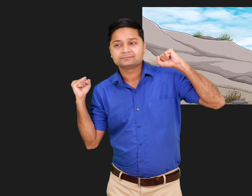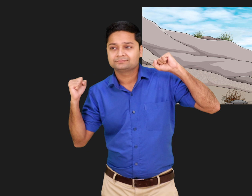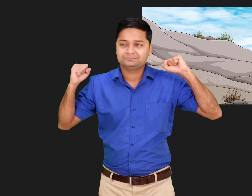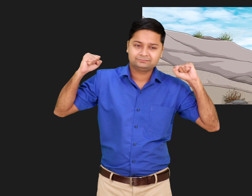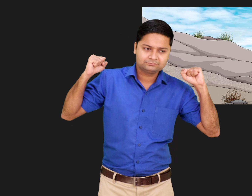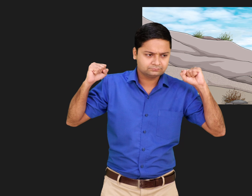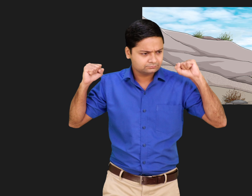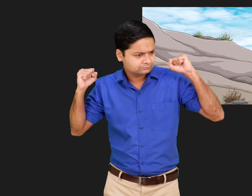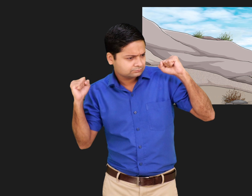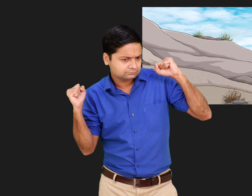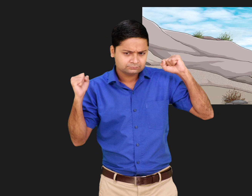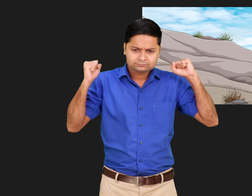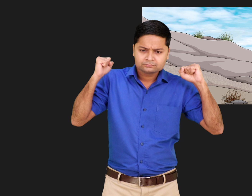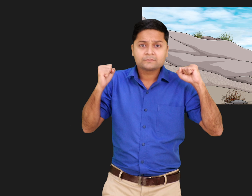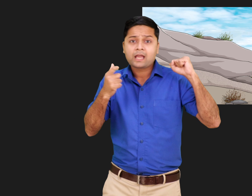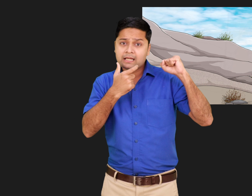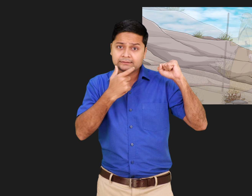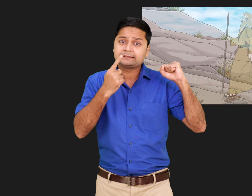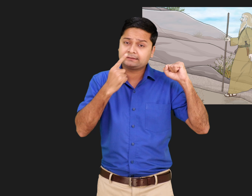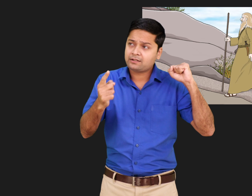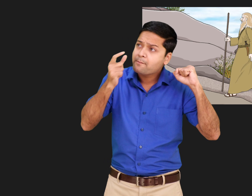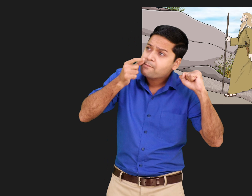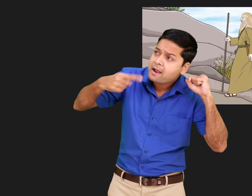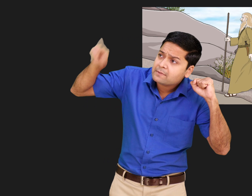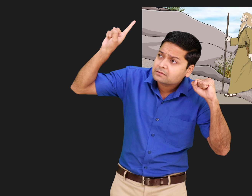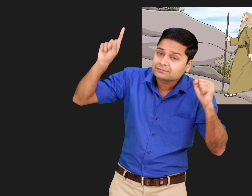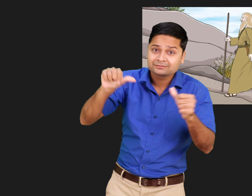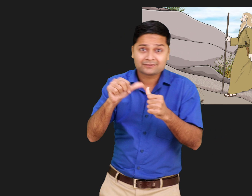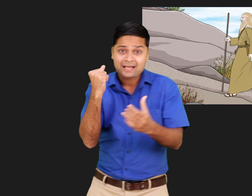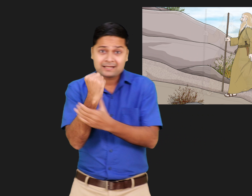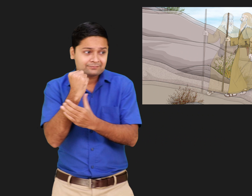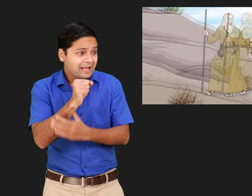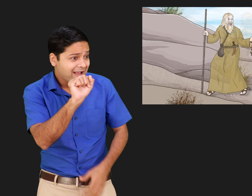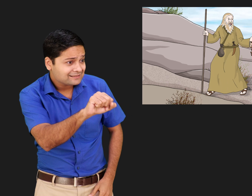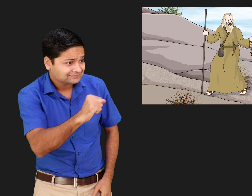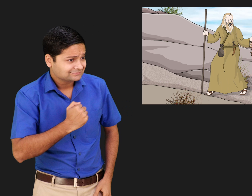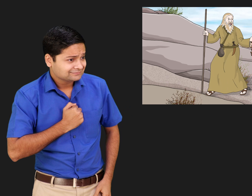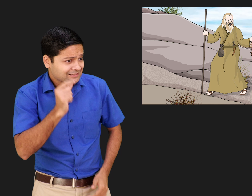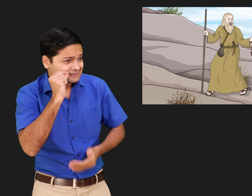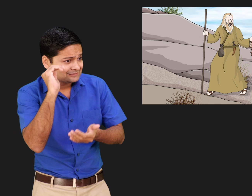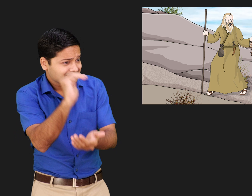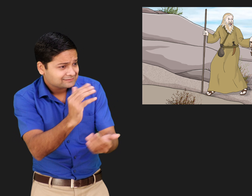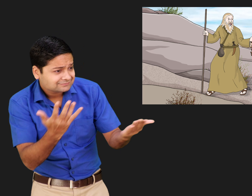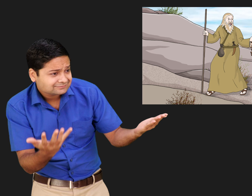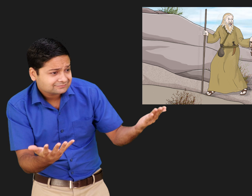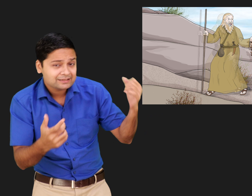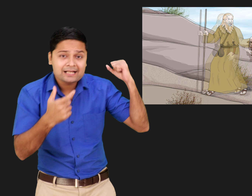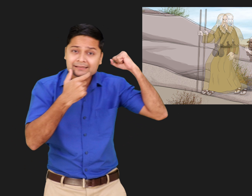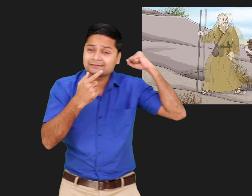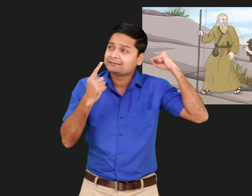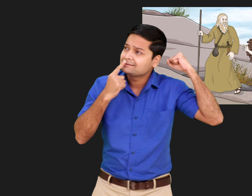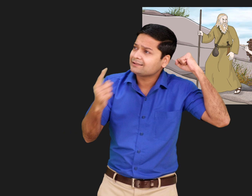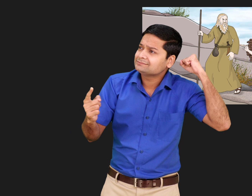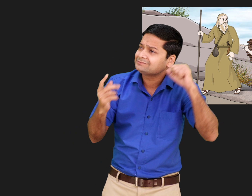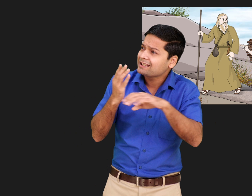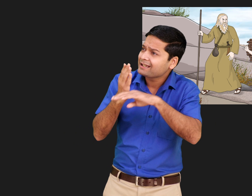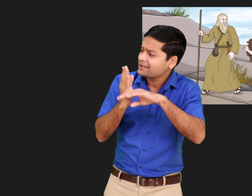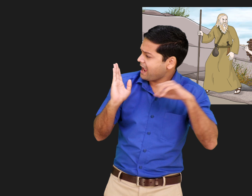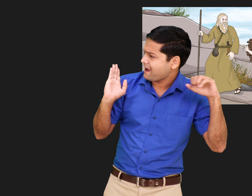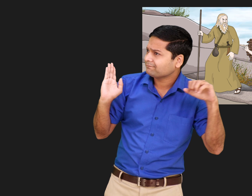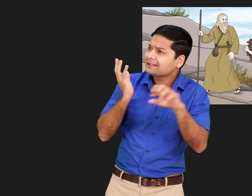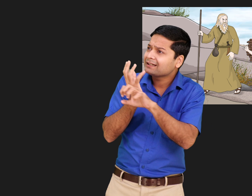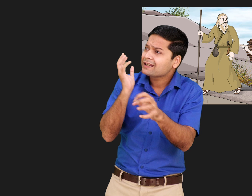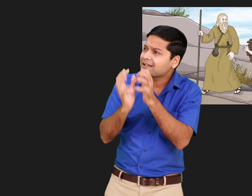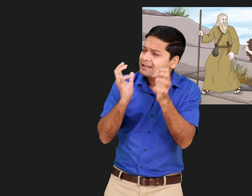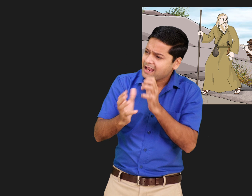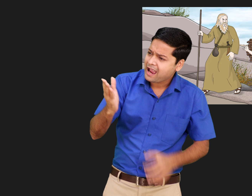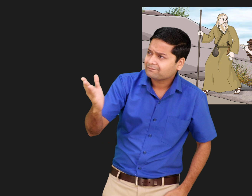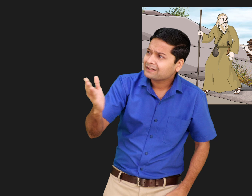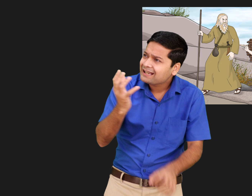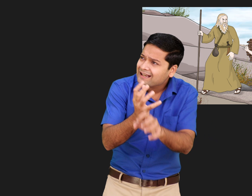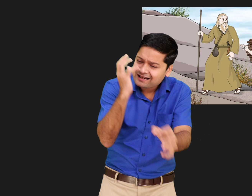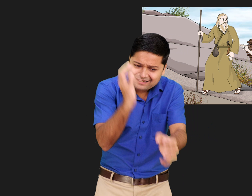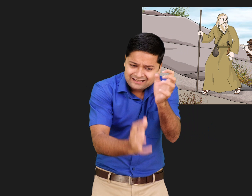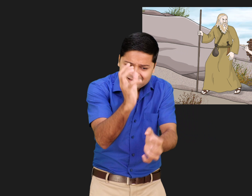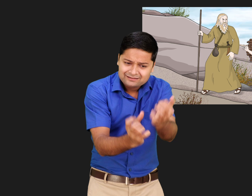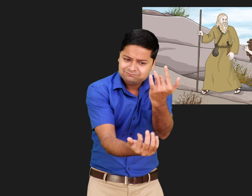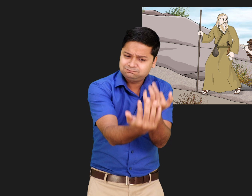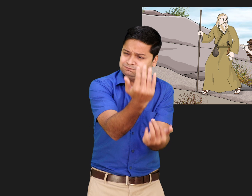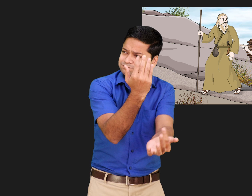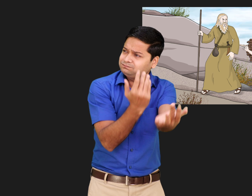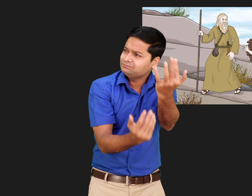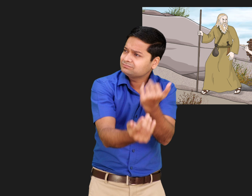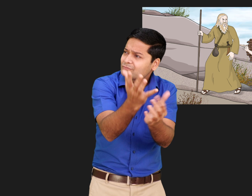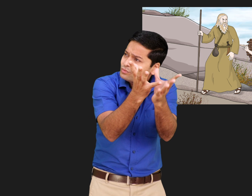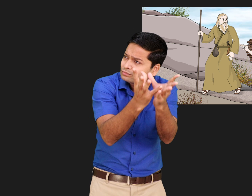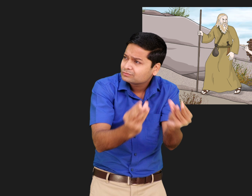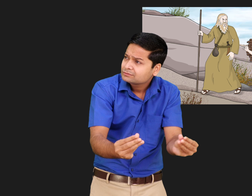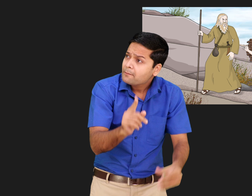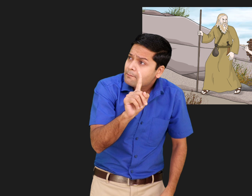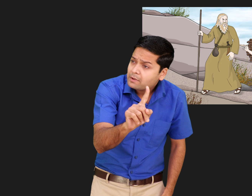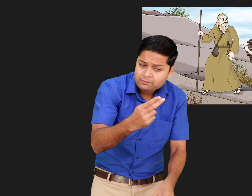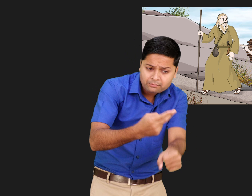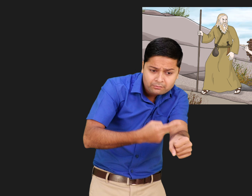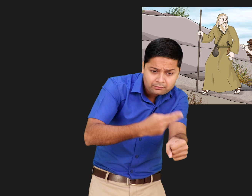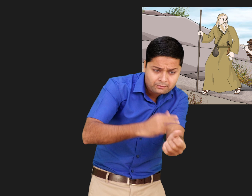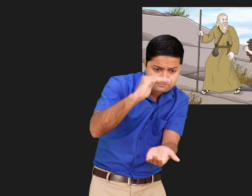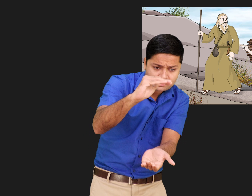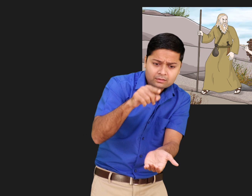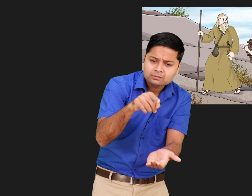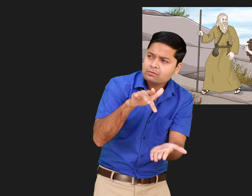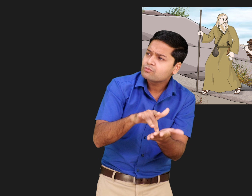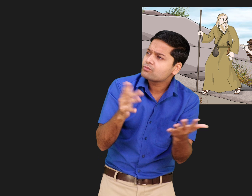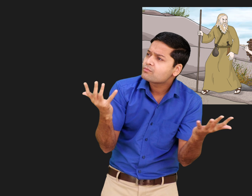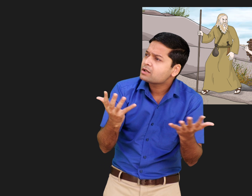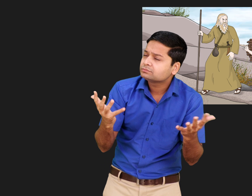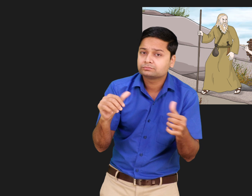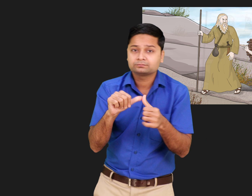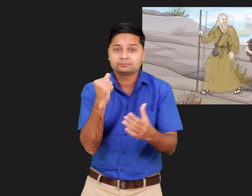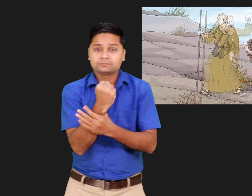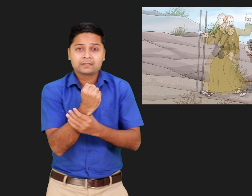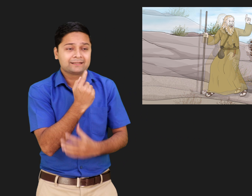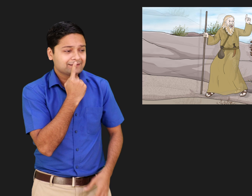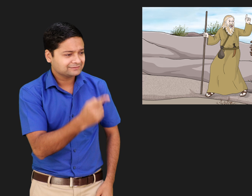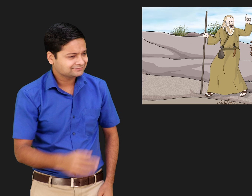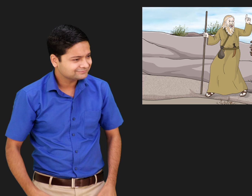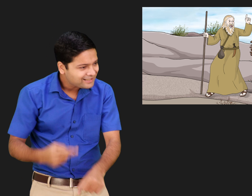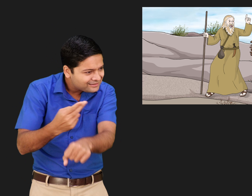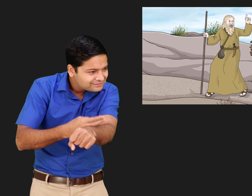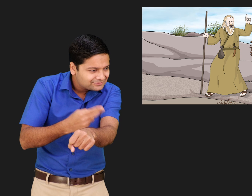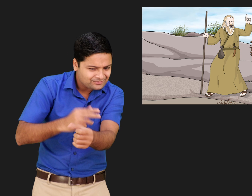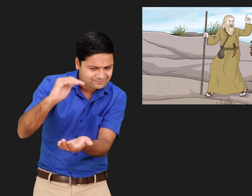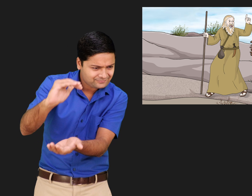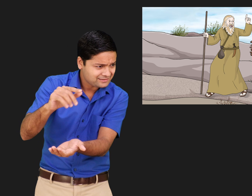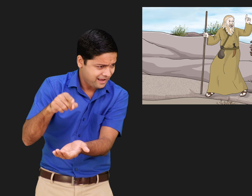Then Isaac said to his father Abraham, “My father!” “Here I am, my son,” he replied. “The fire and the wood are here,” said Isaac, “but where is the lamb for the burnt offering?”